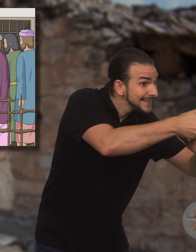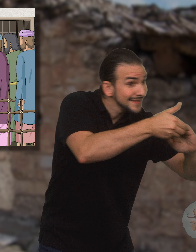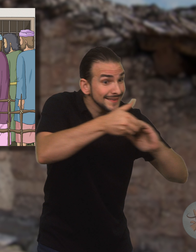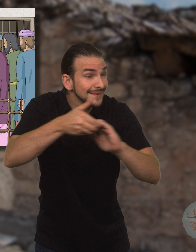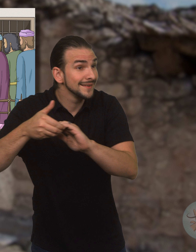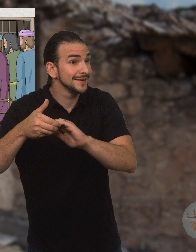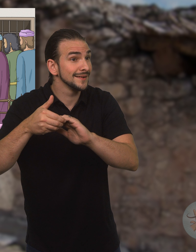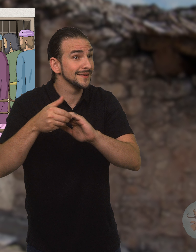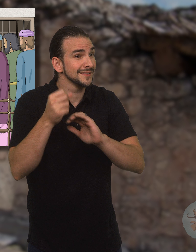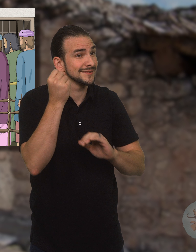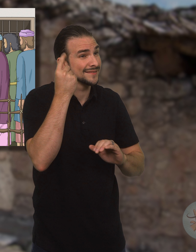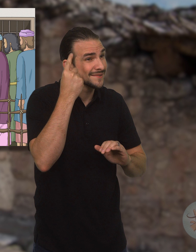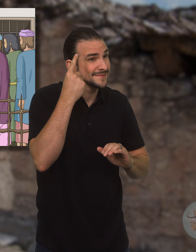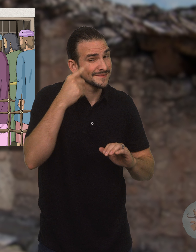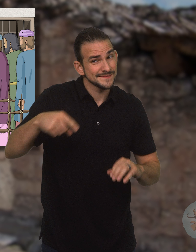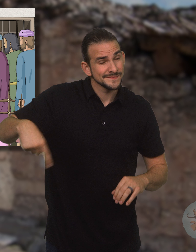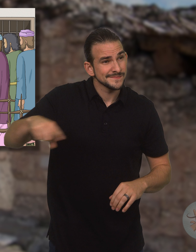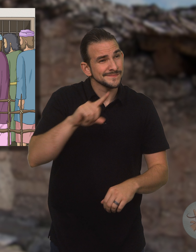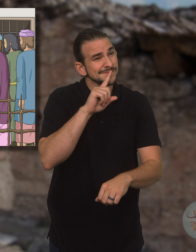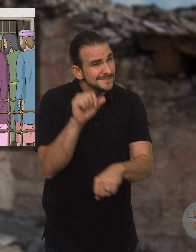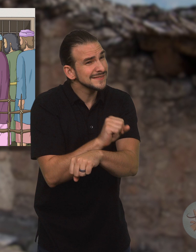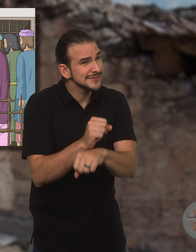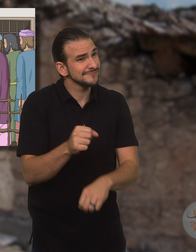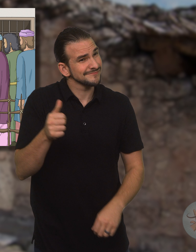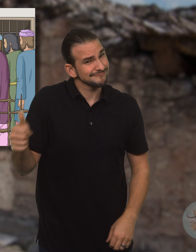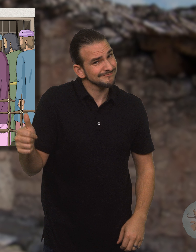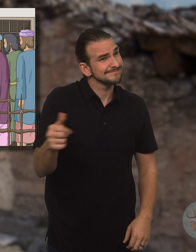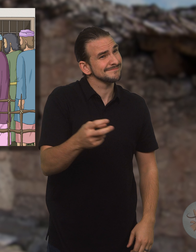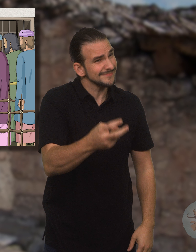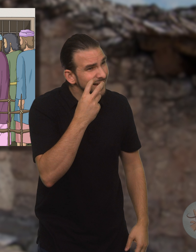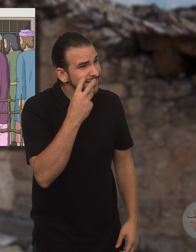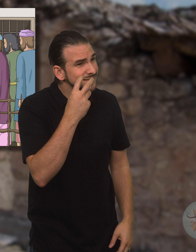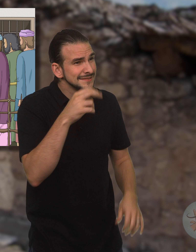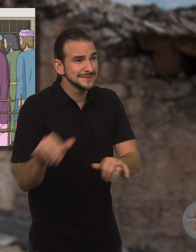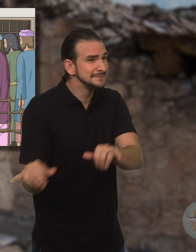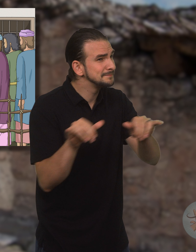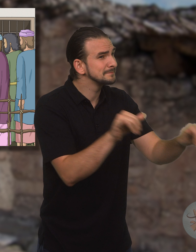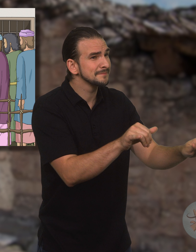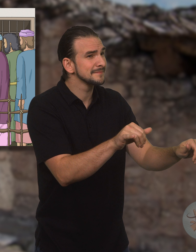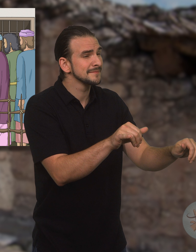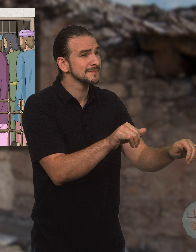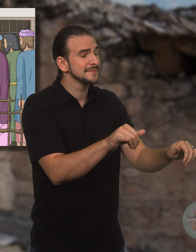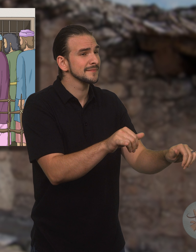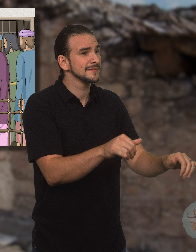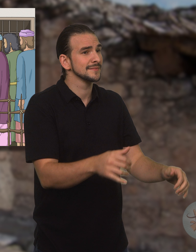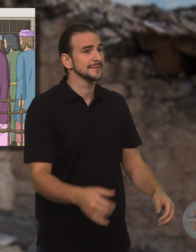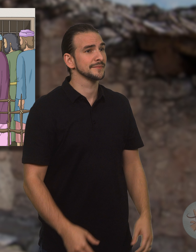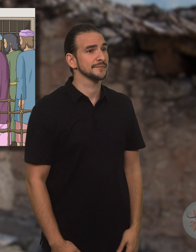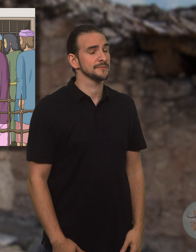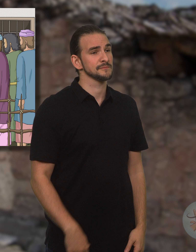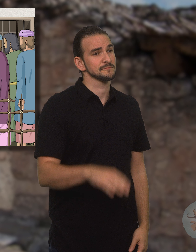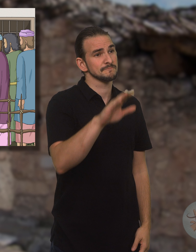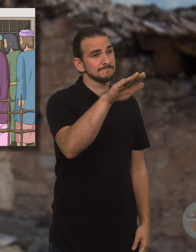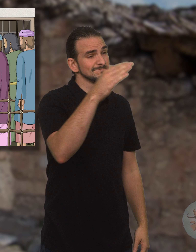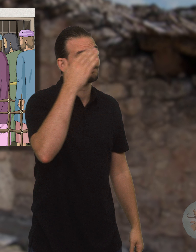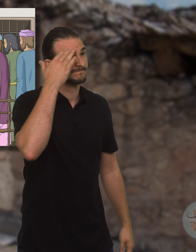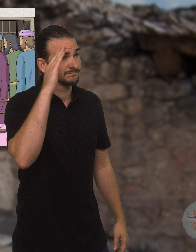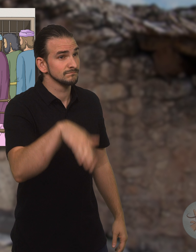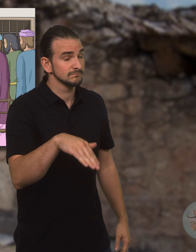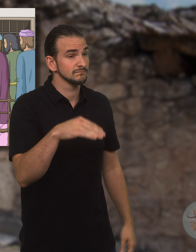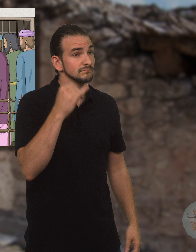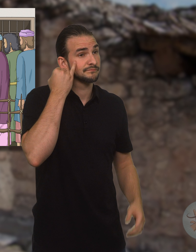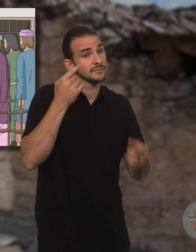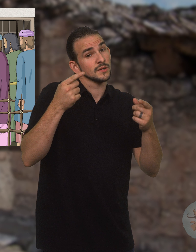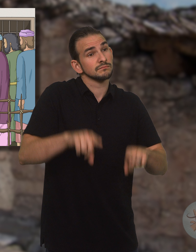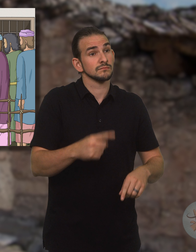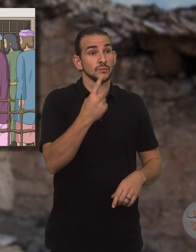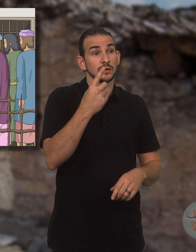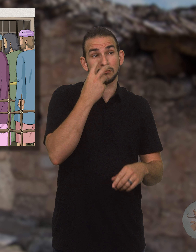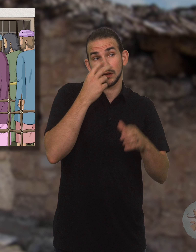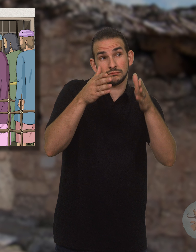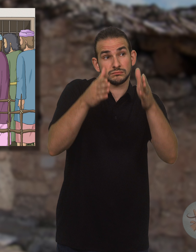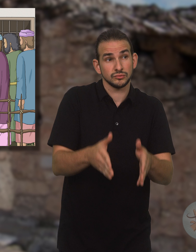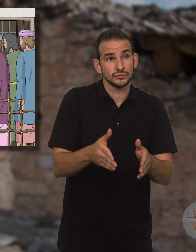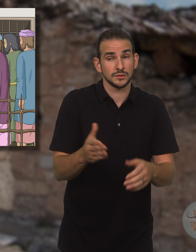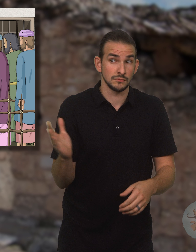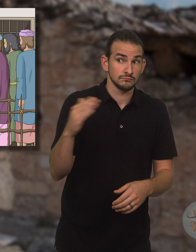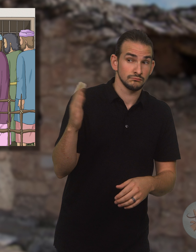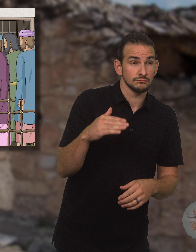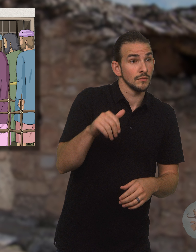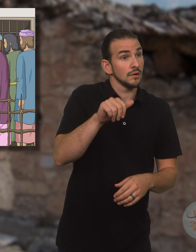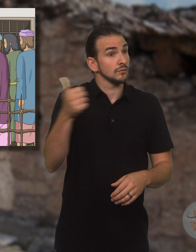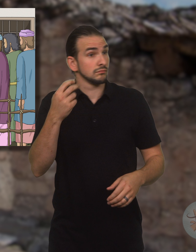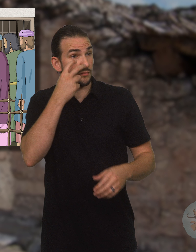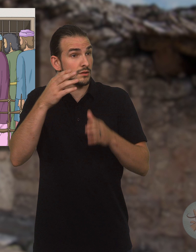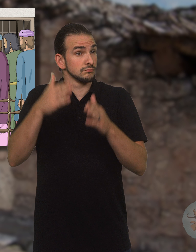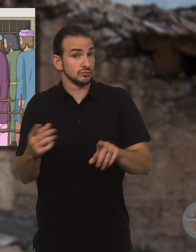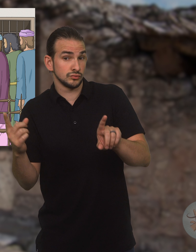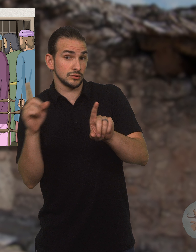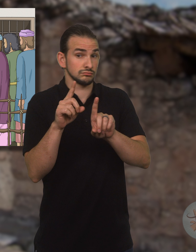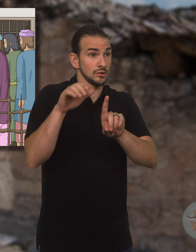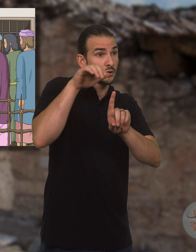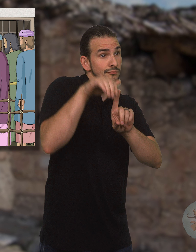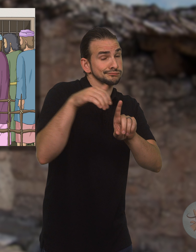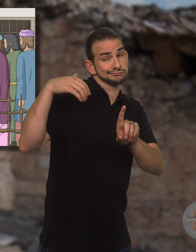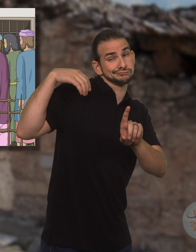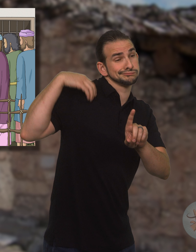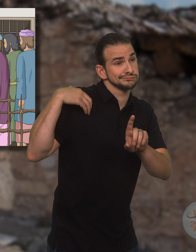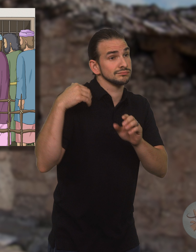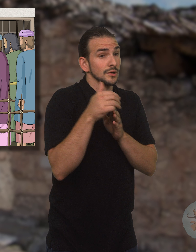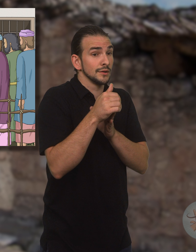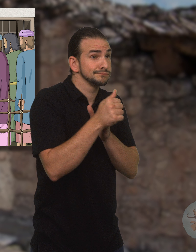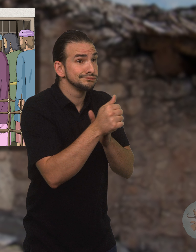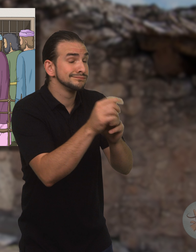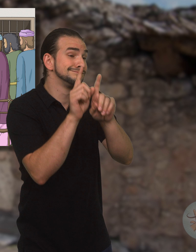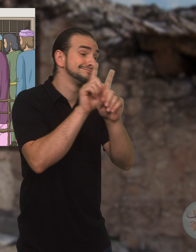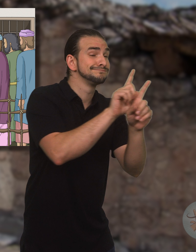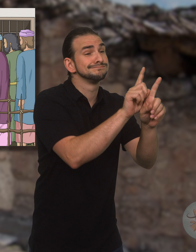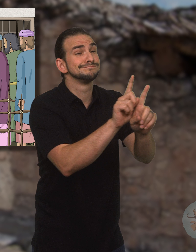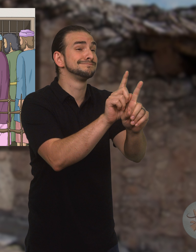Disregard them! They are blind guides.